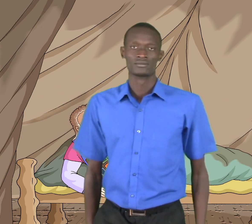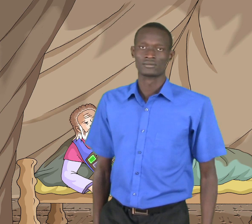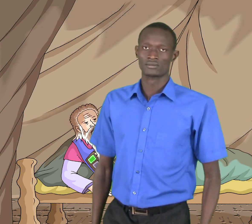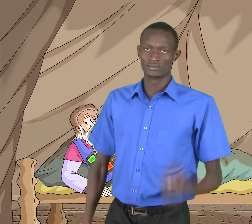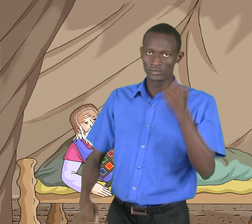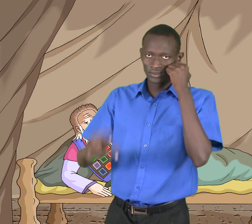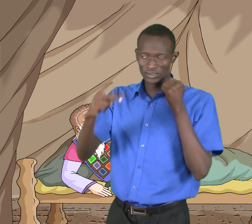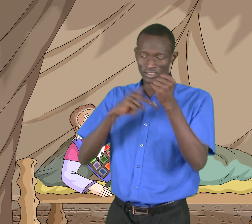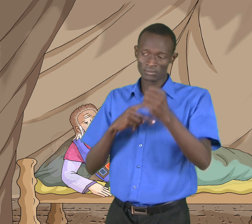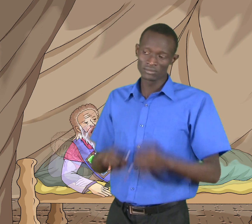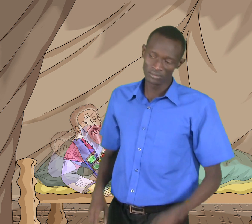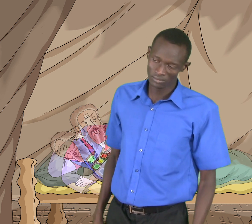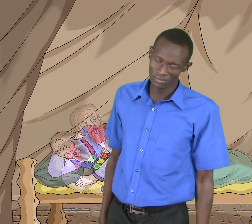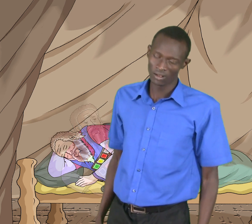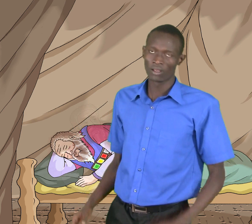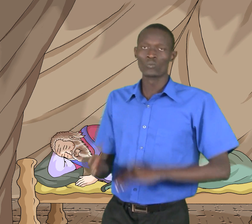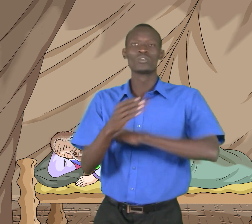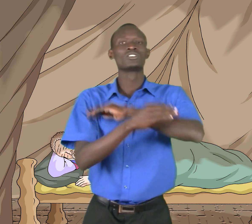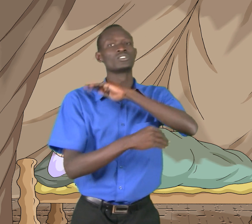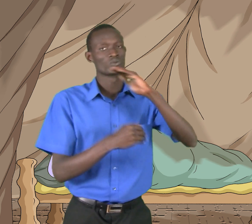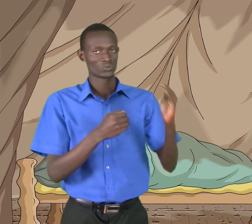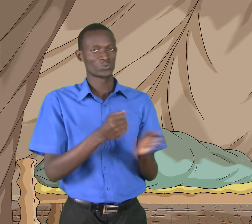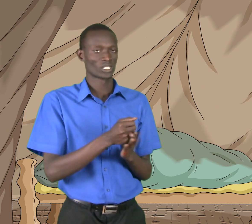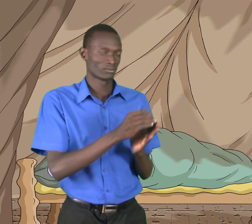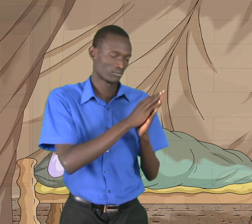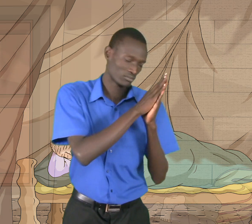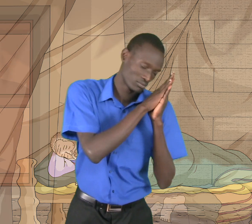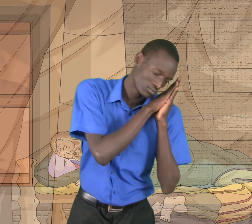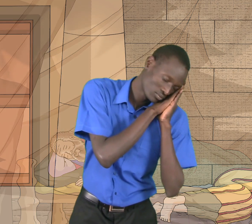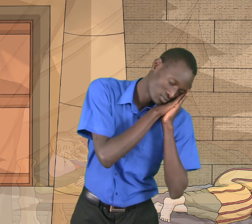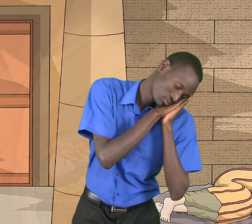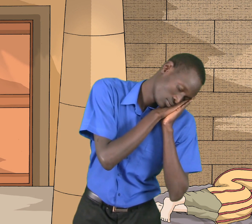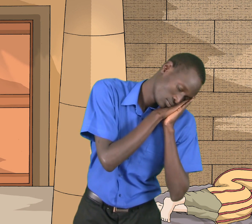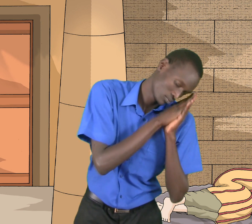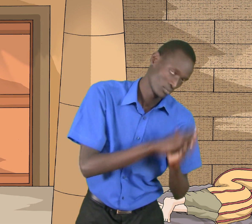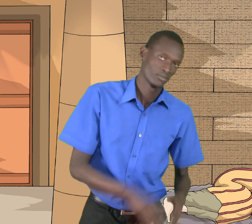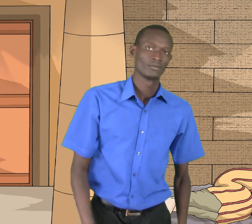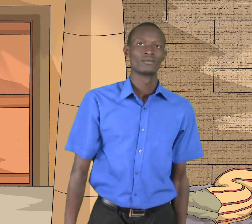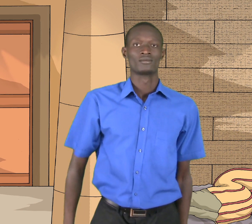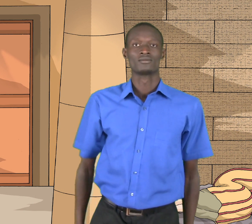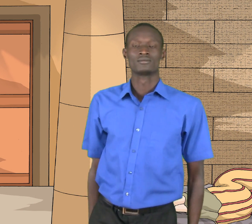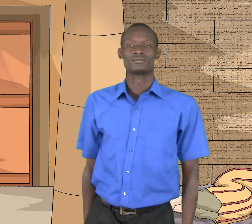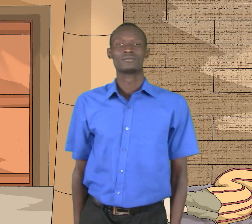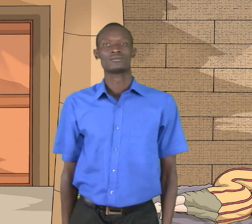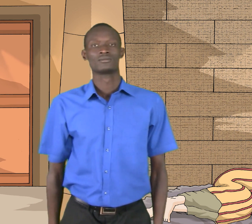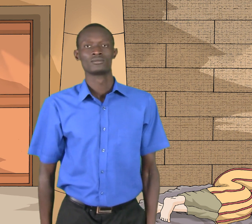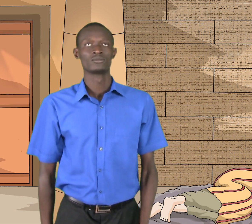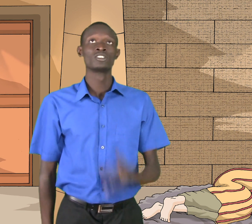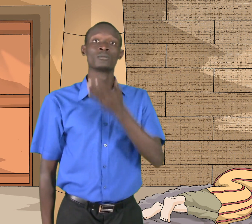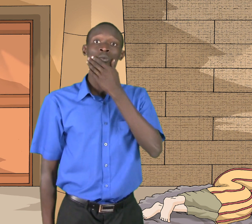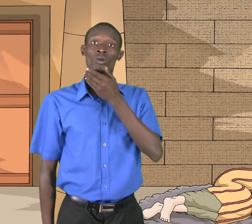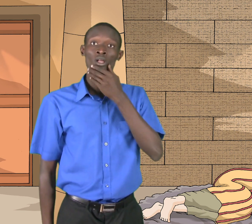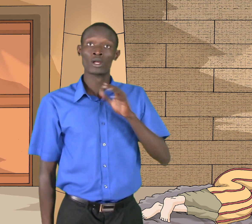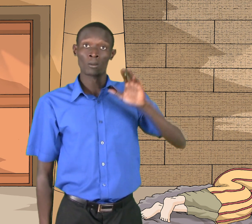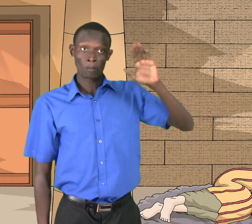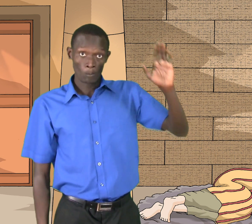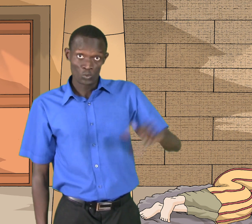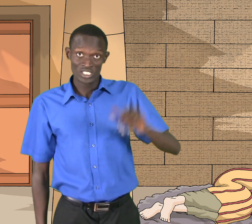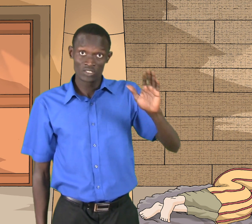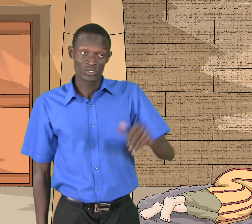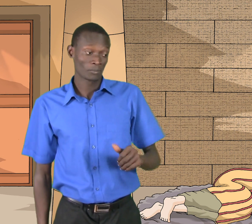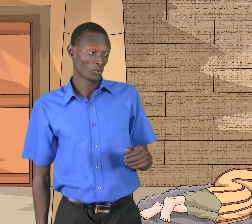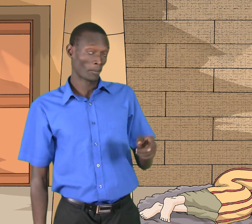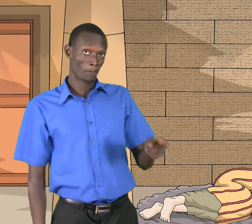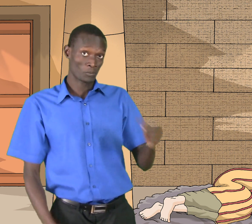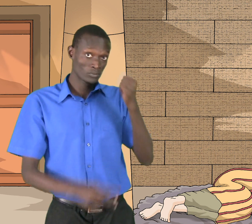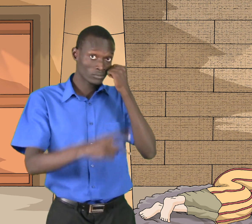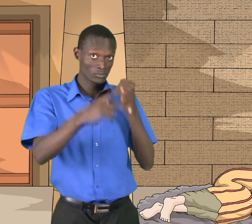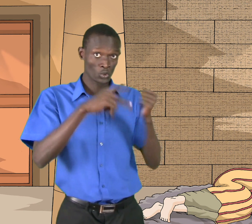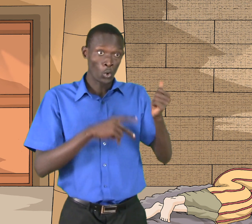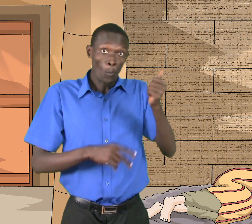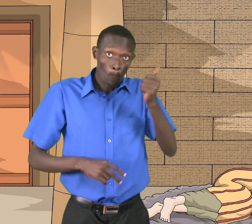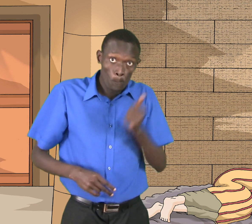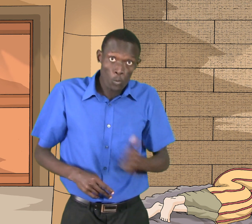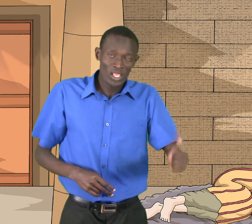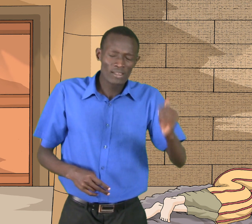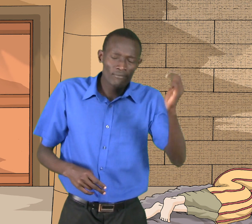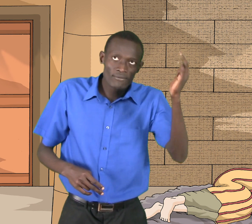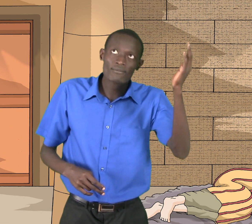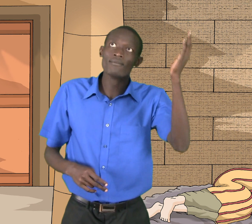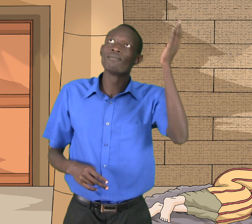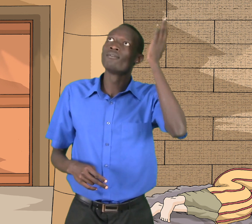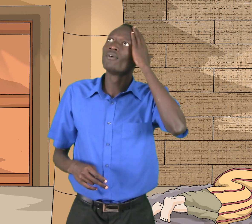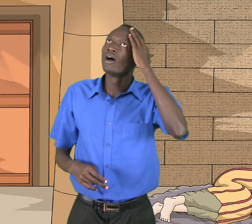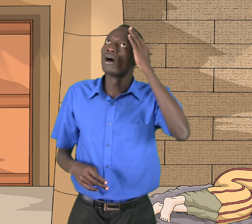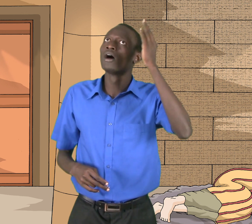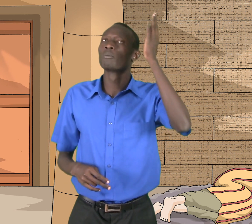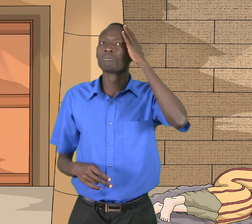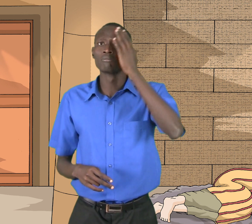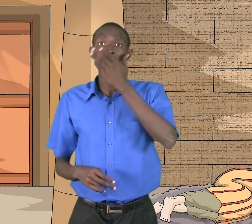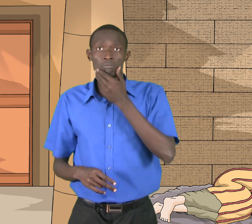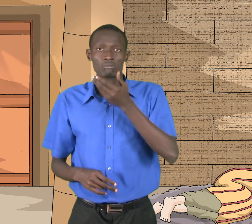“Go back and lie down.”